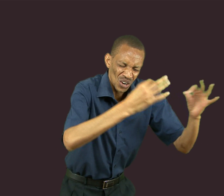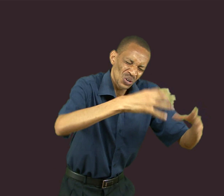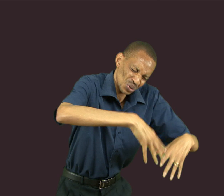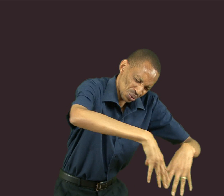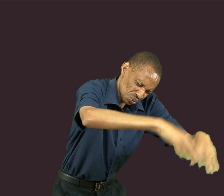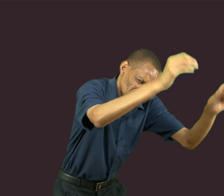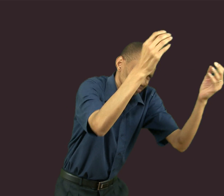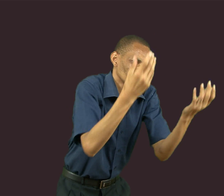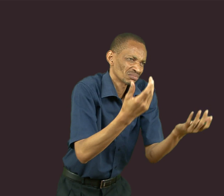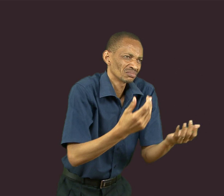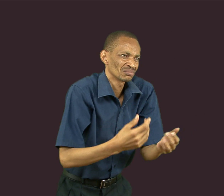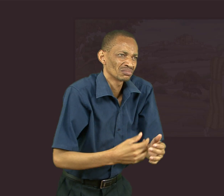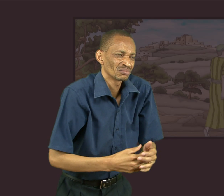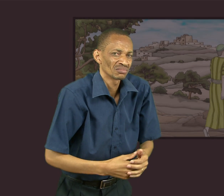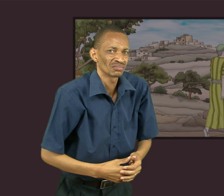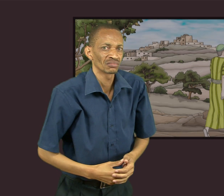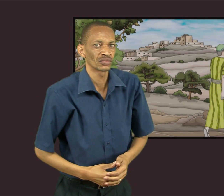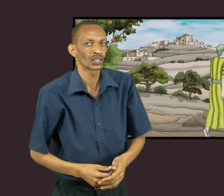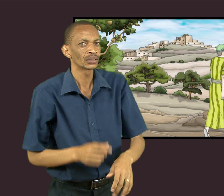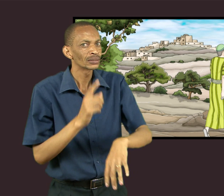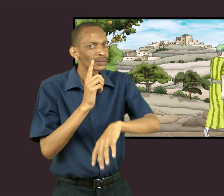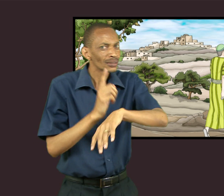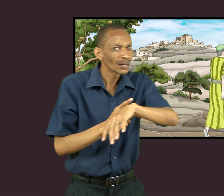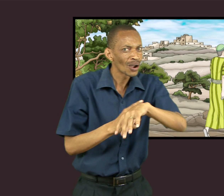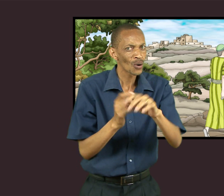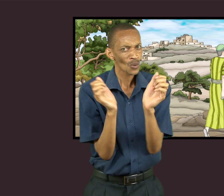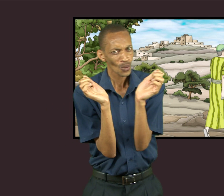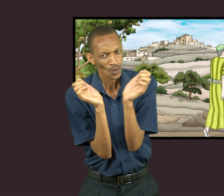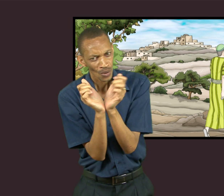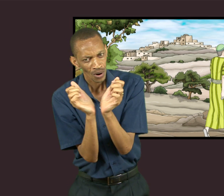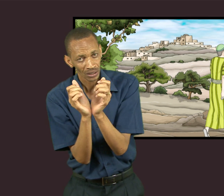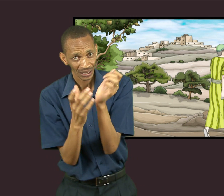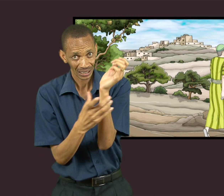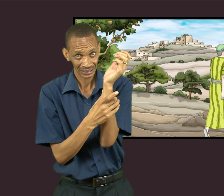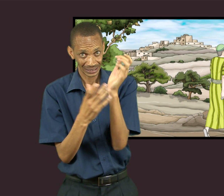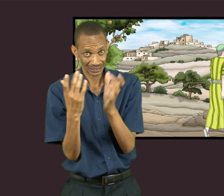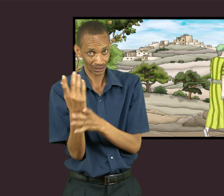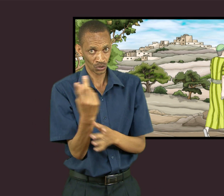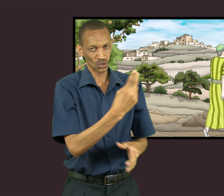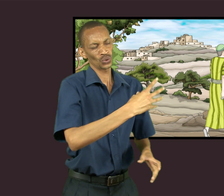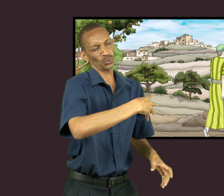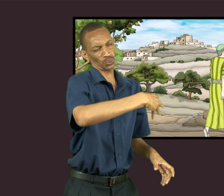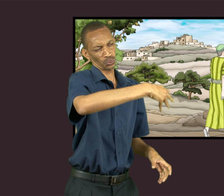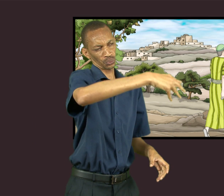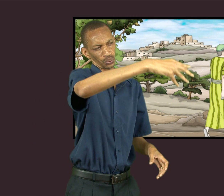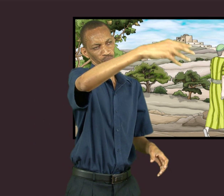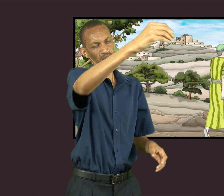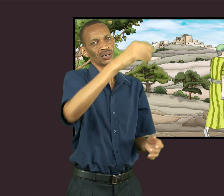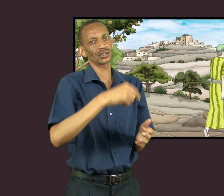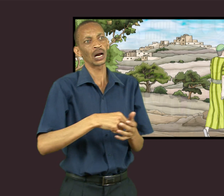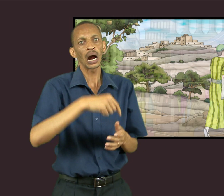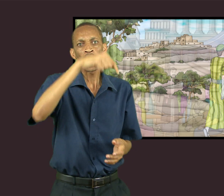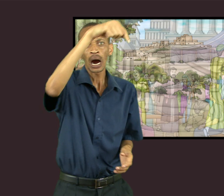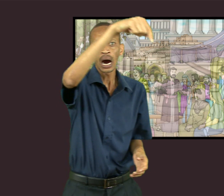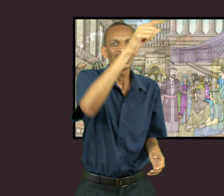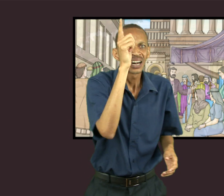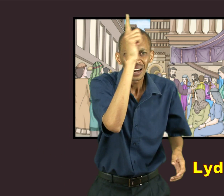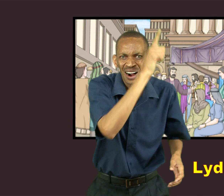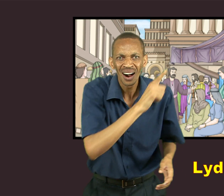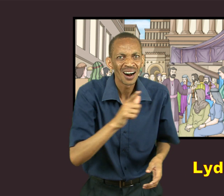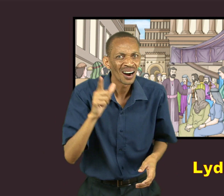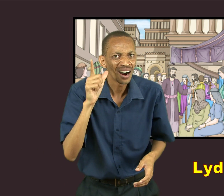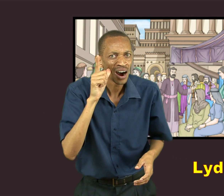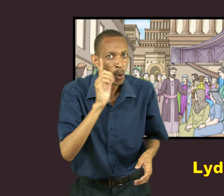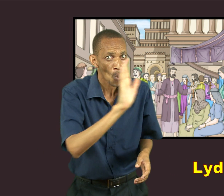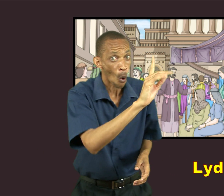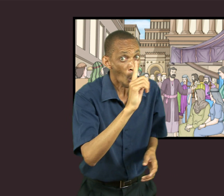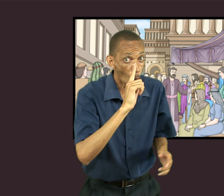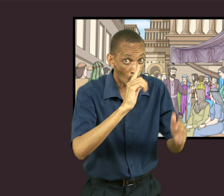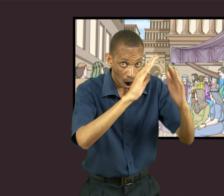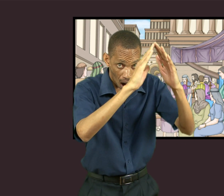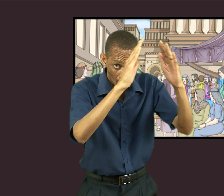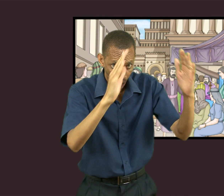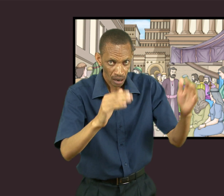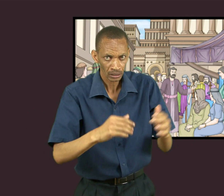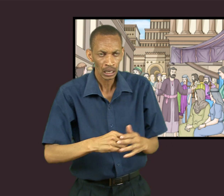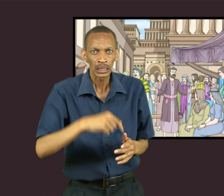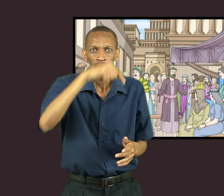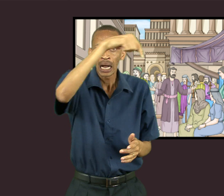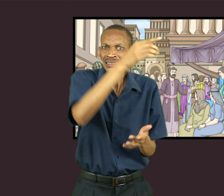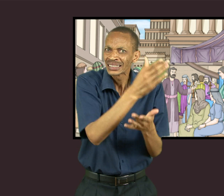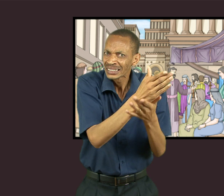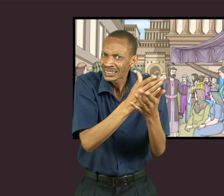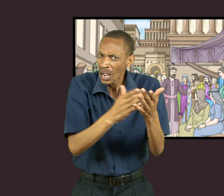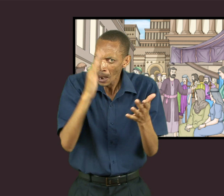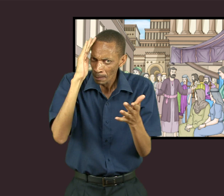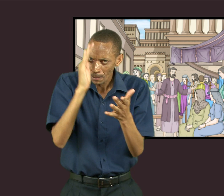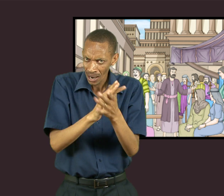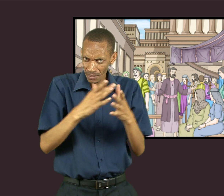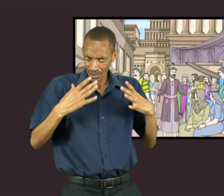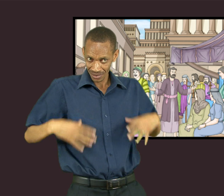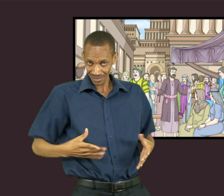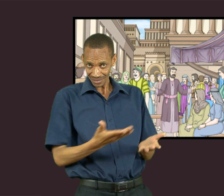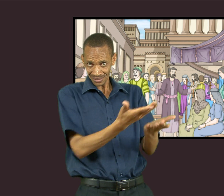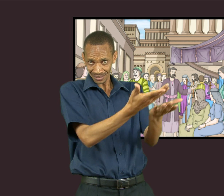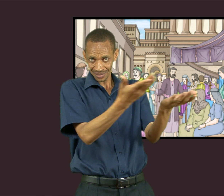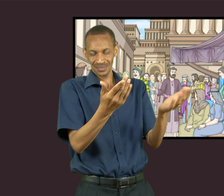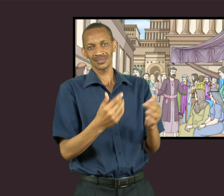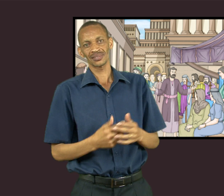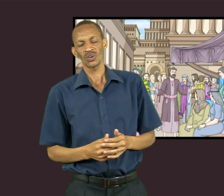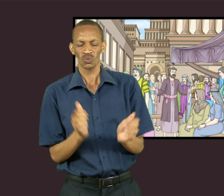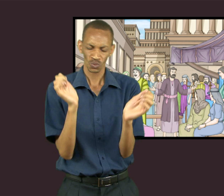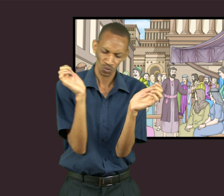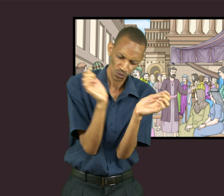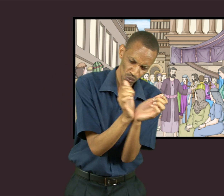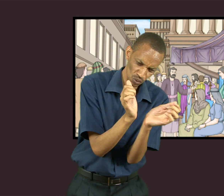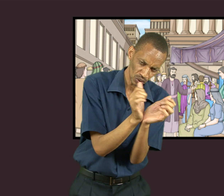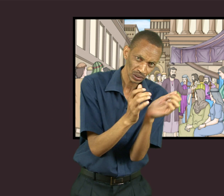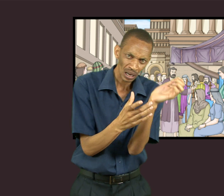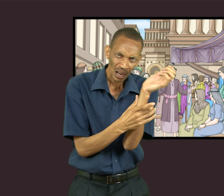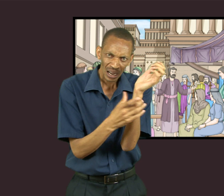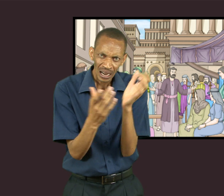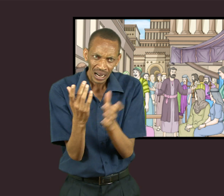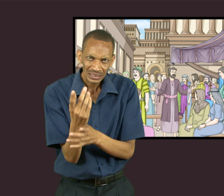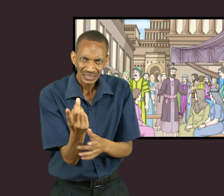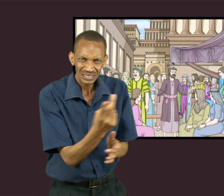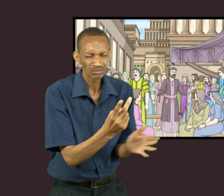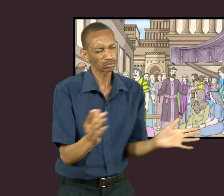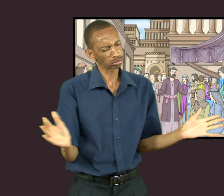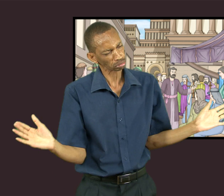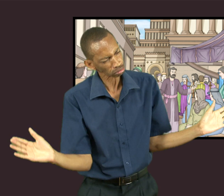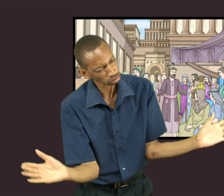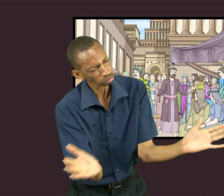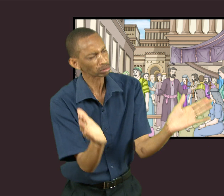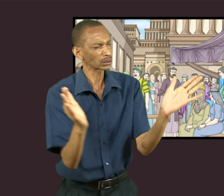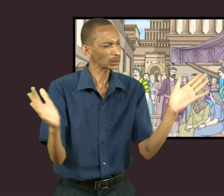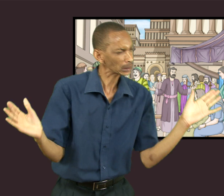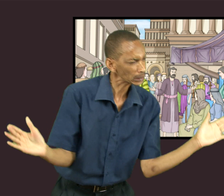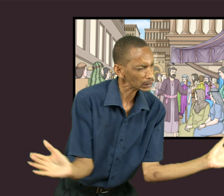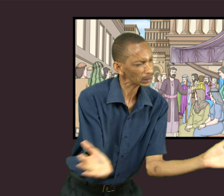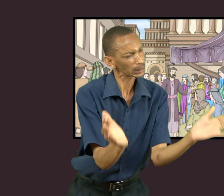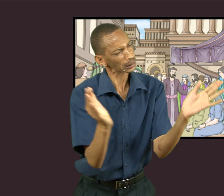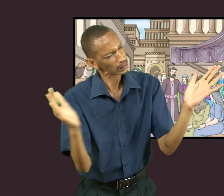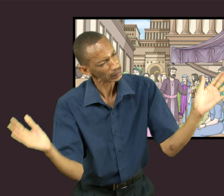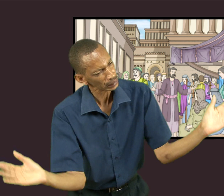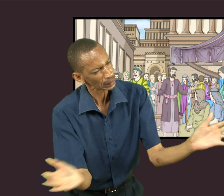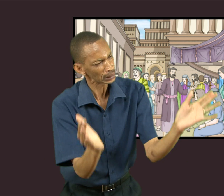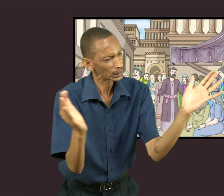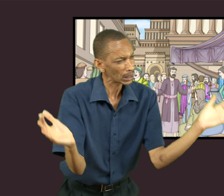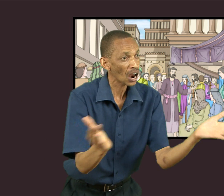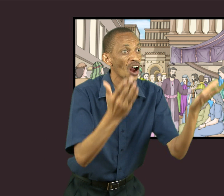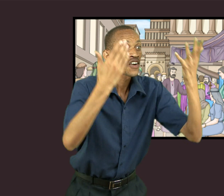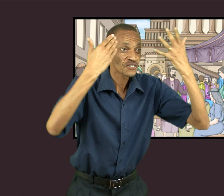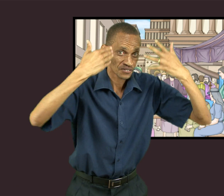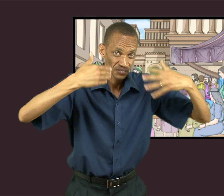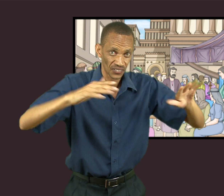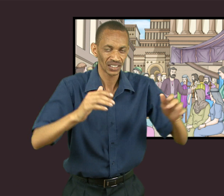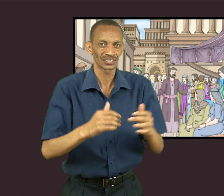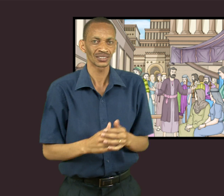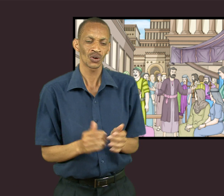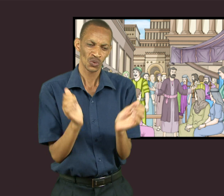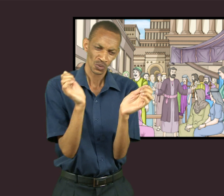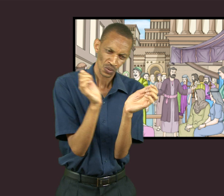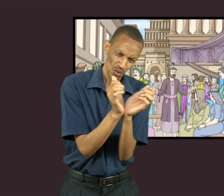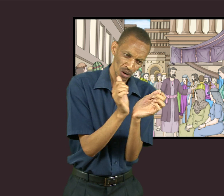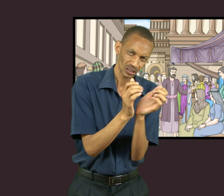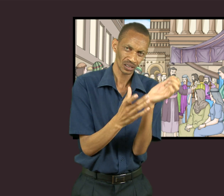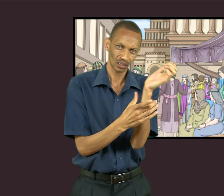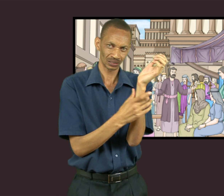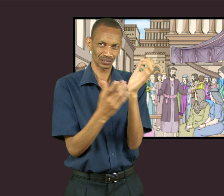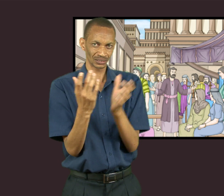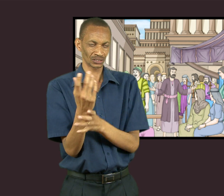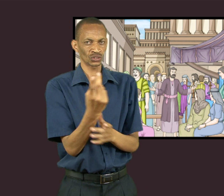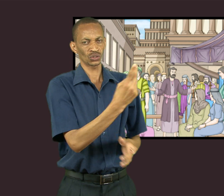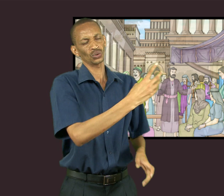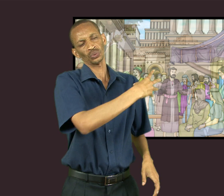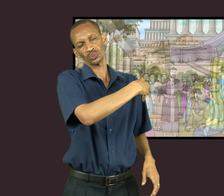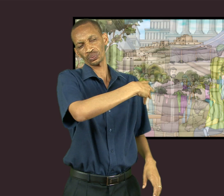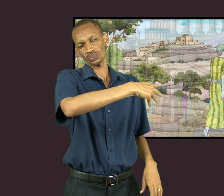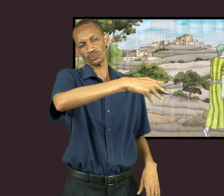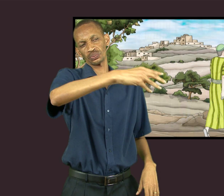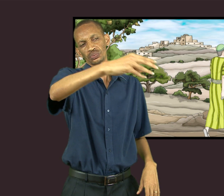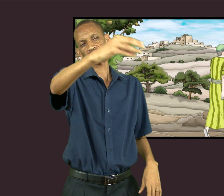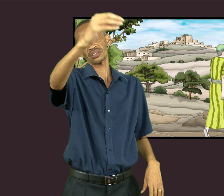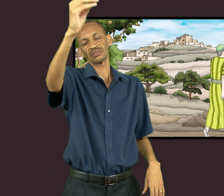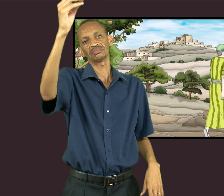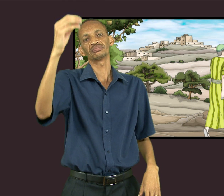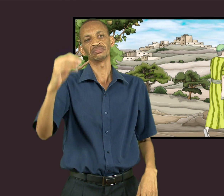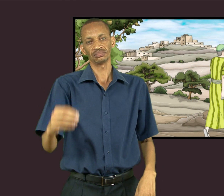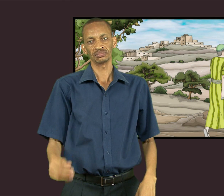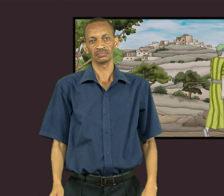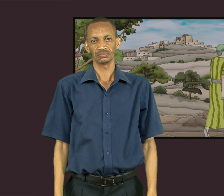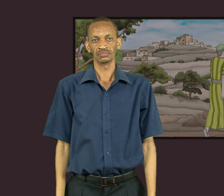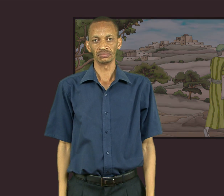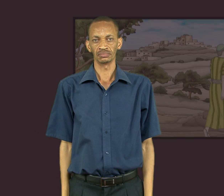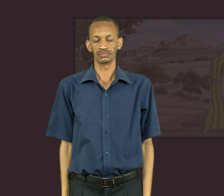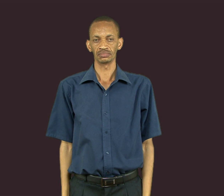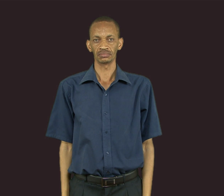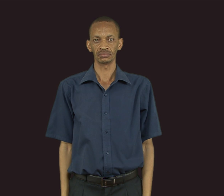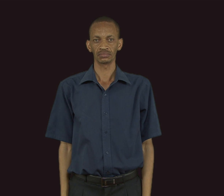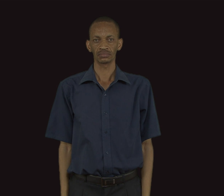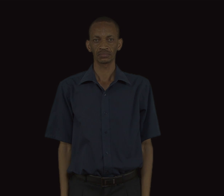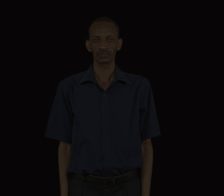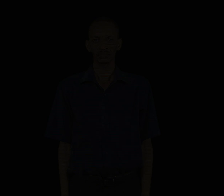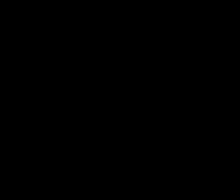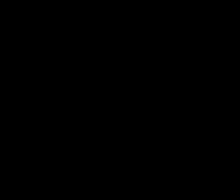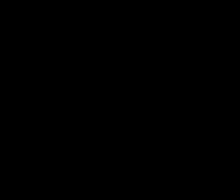After Paul and Silas came out of the prison, they went to Lydia’s house to see the brothers and encourage them. Then they left the city.